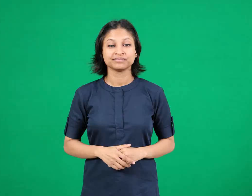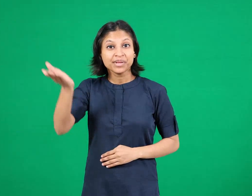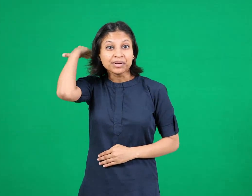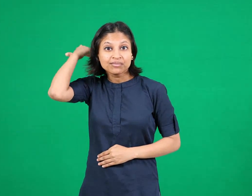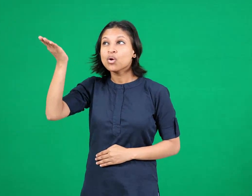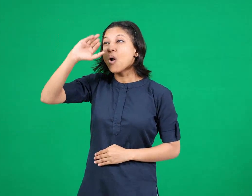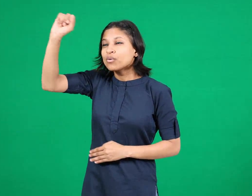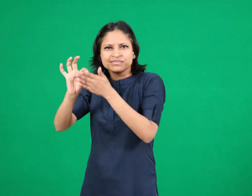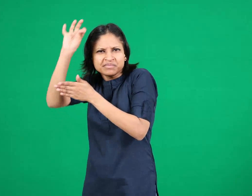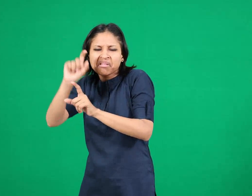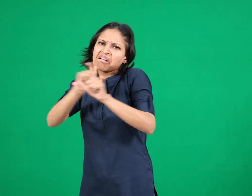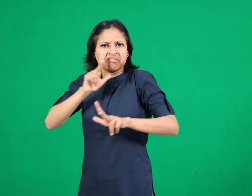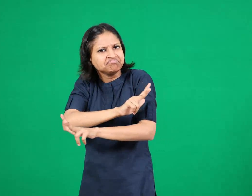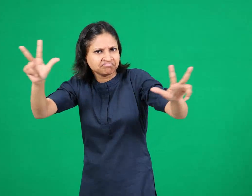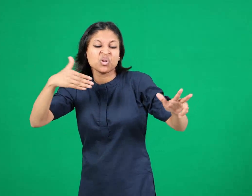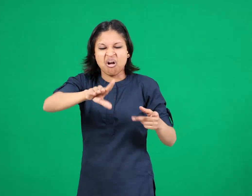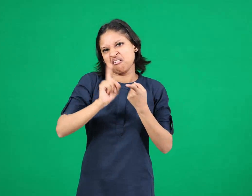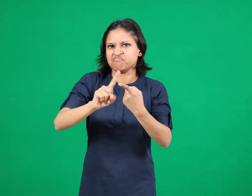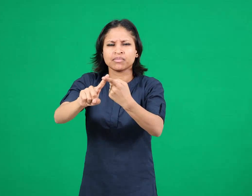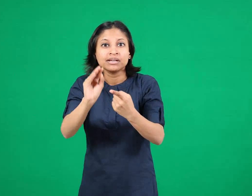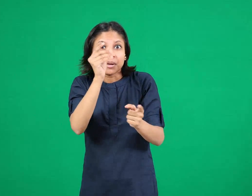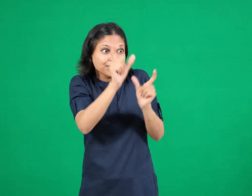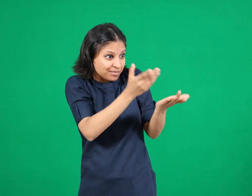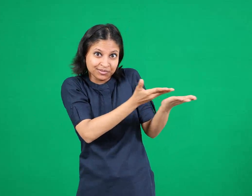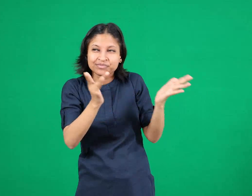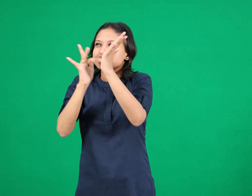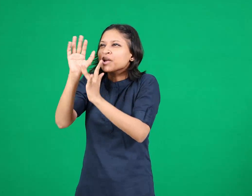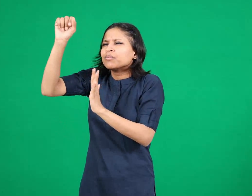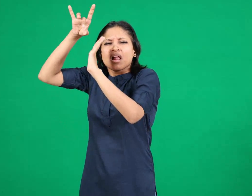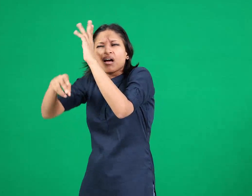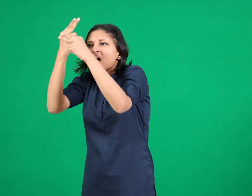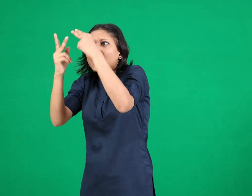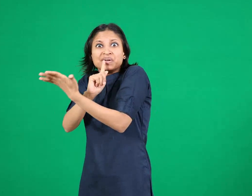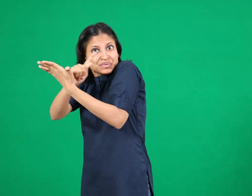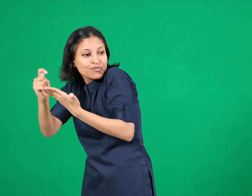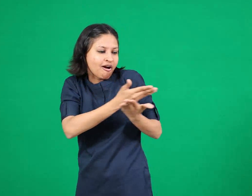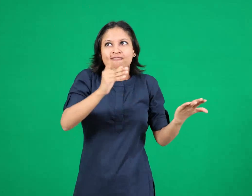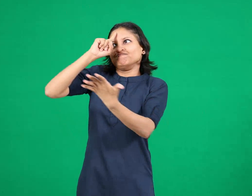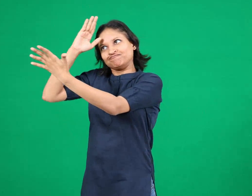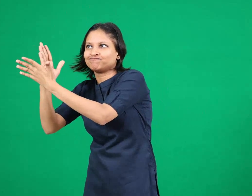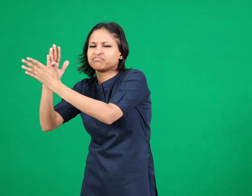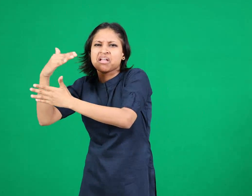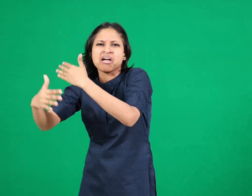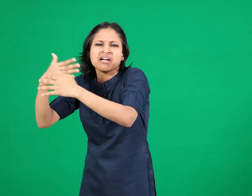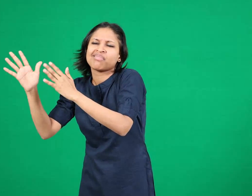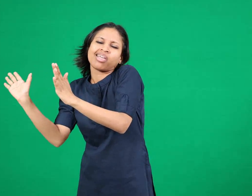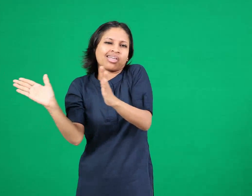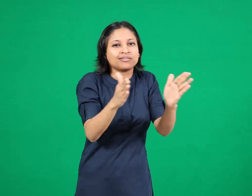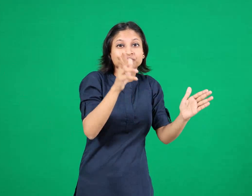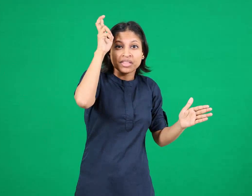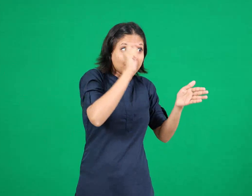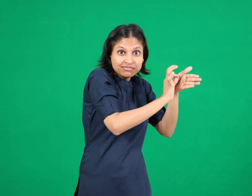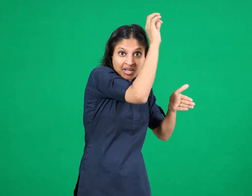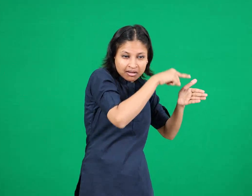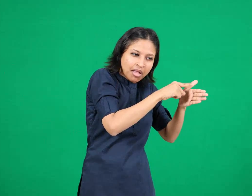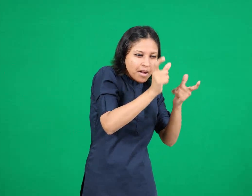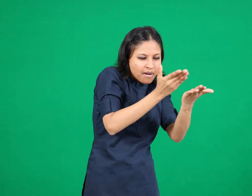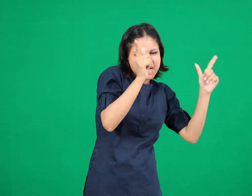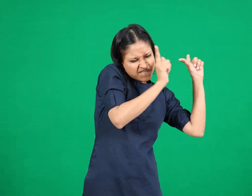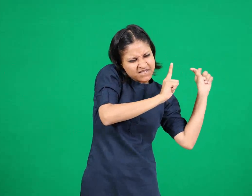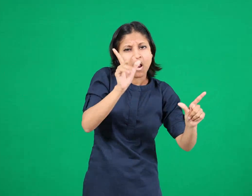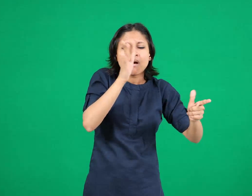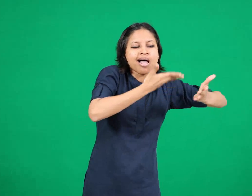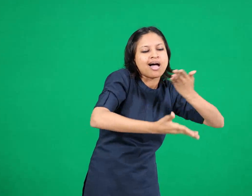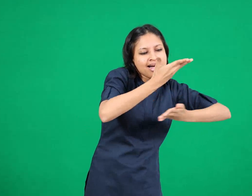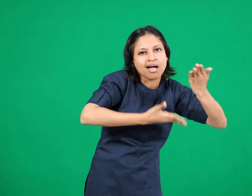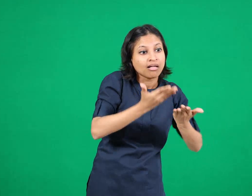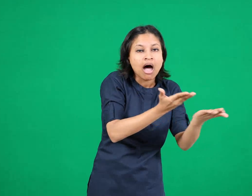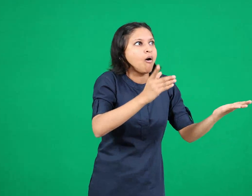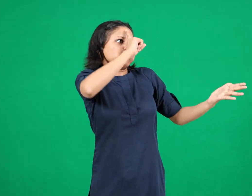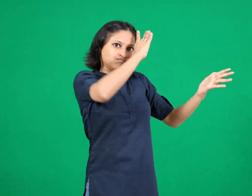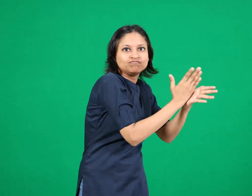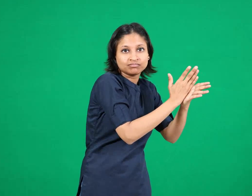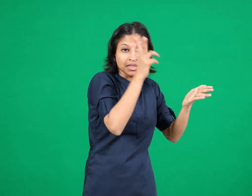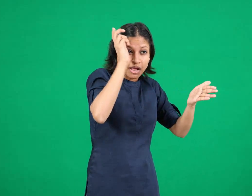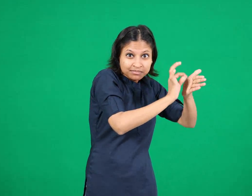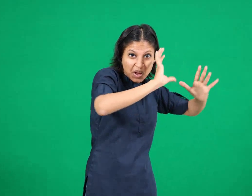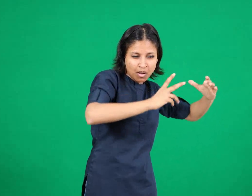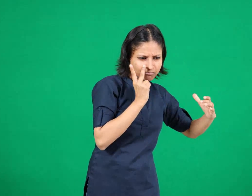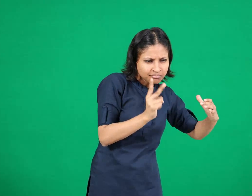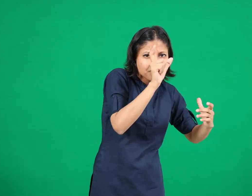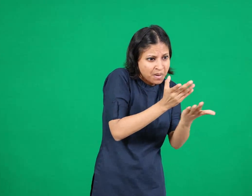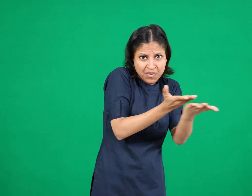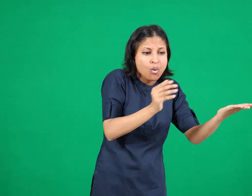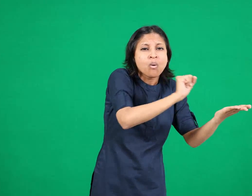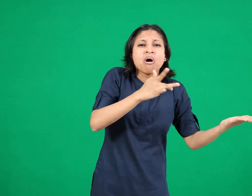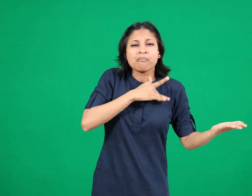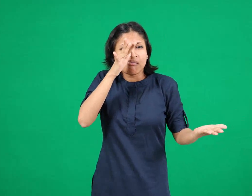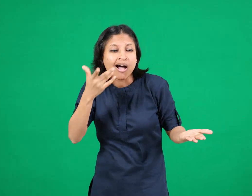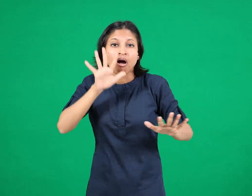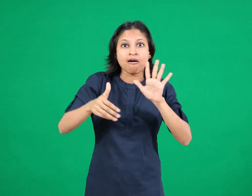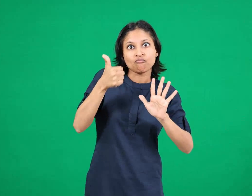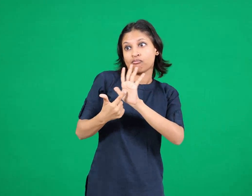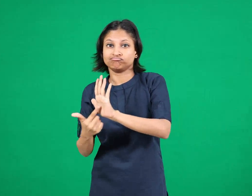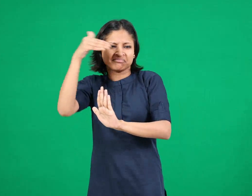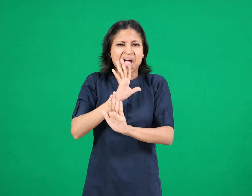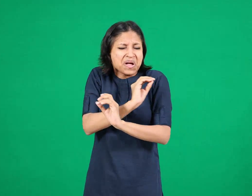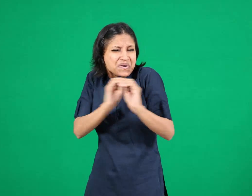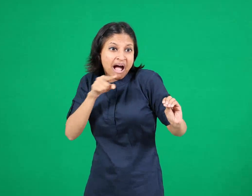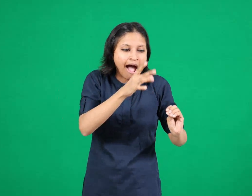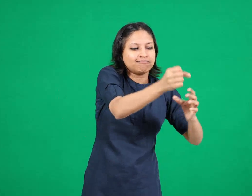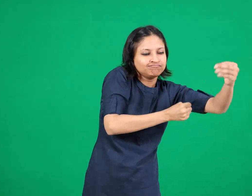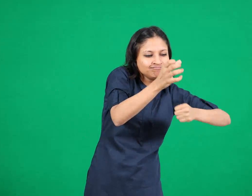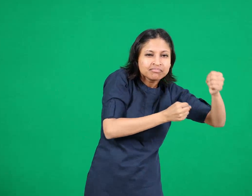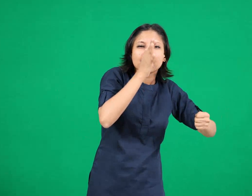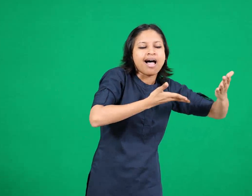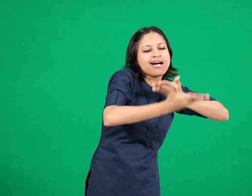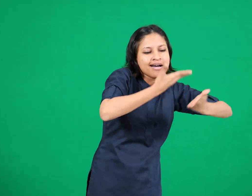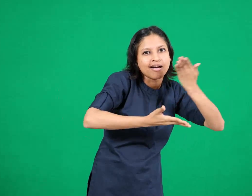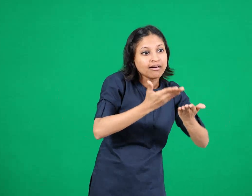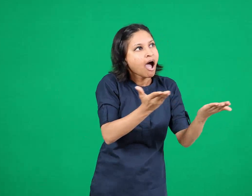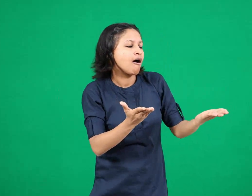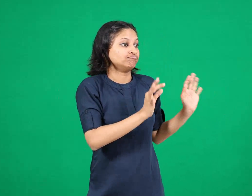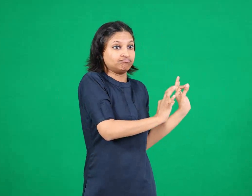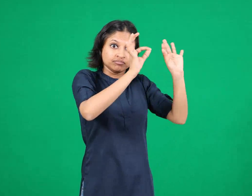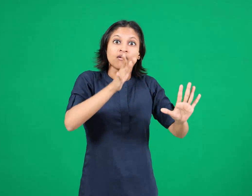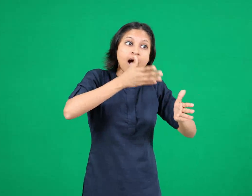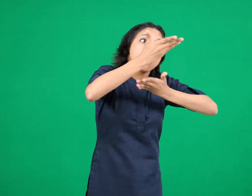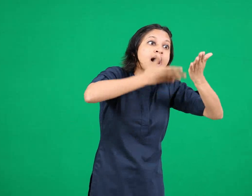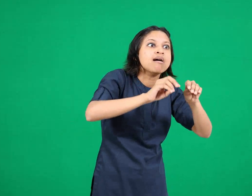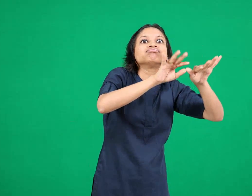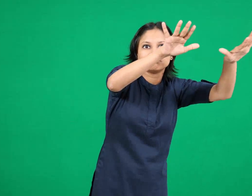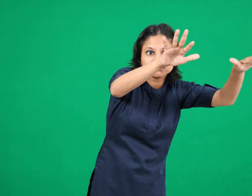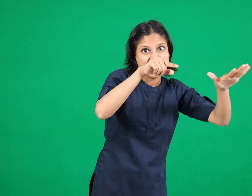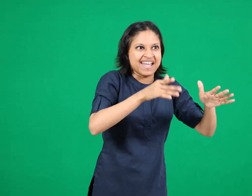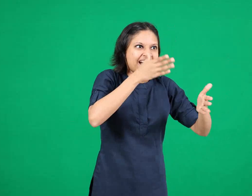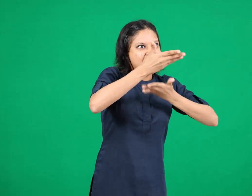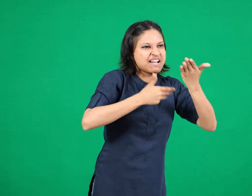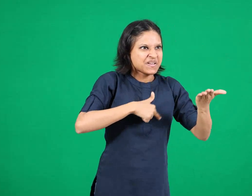Now the Spirit expressly states that in later times some will abandon the faith to follow deceitful spirits and the teachings of demons, influenced by the hypocrisy of liars, whose consciences are seared with a hot iron.